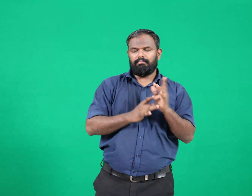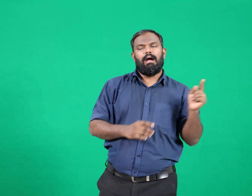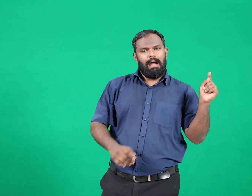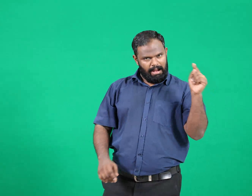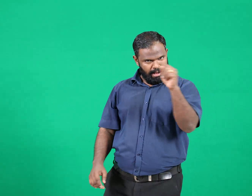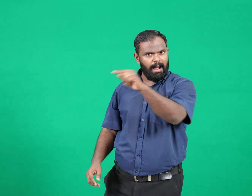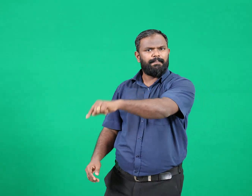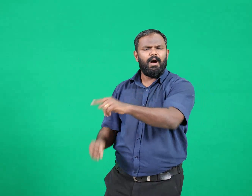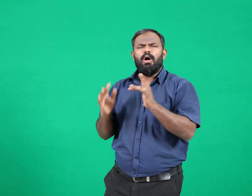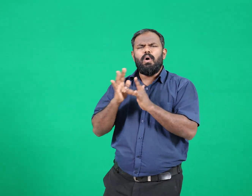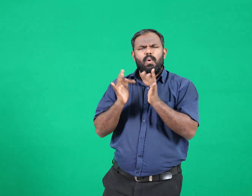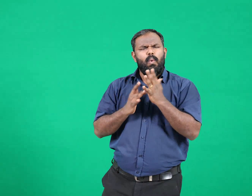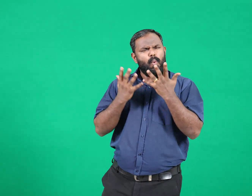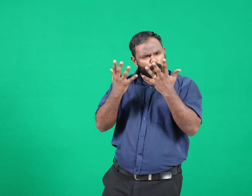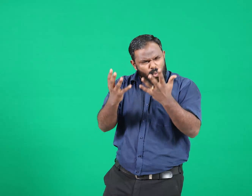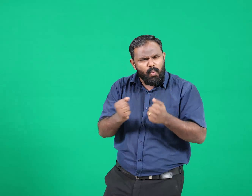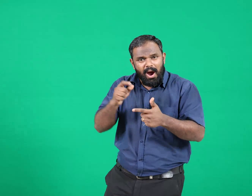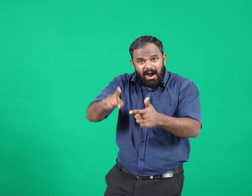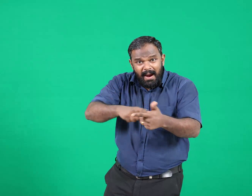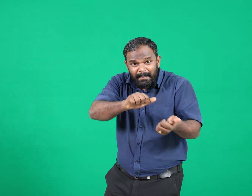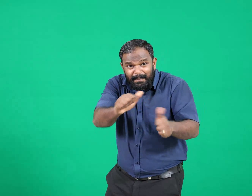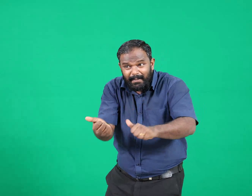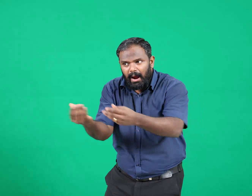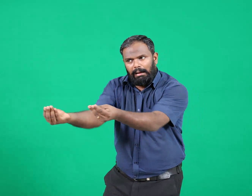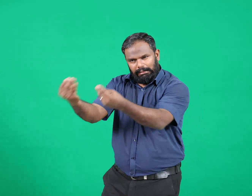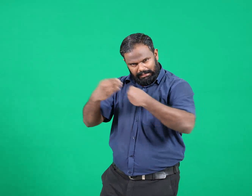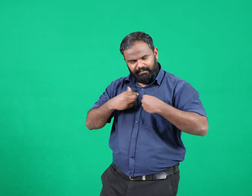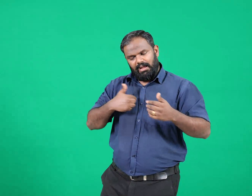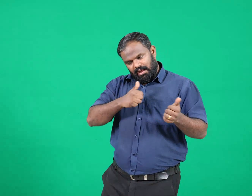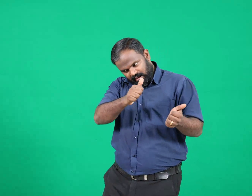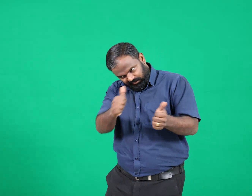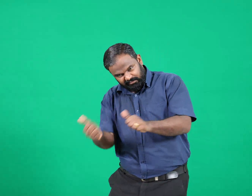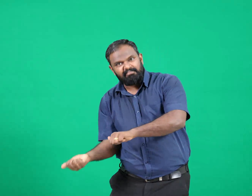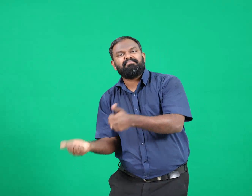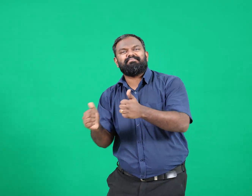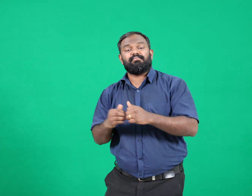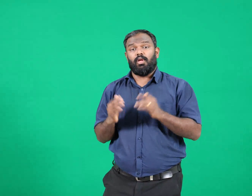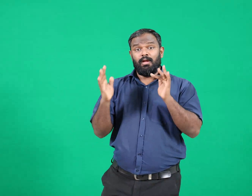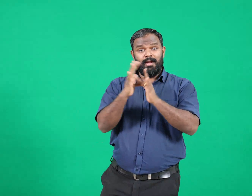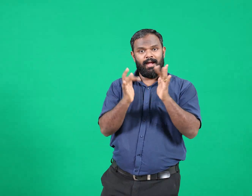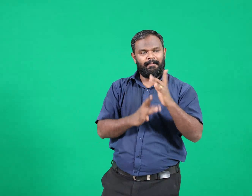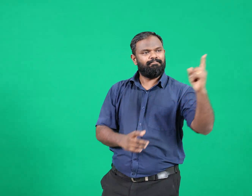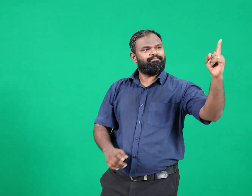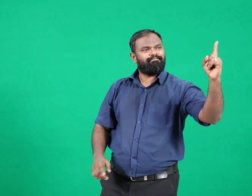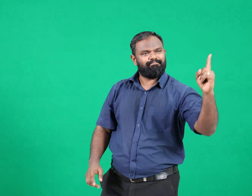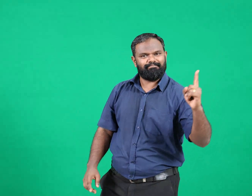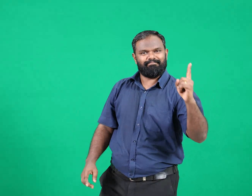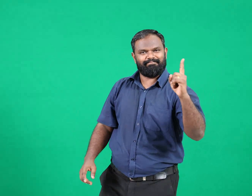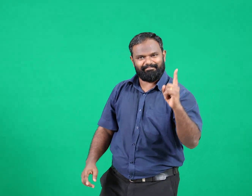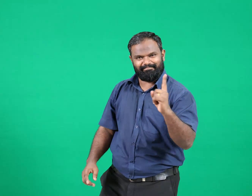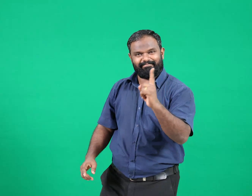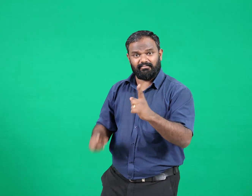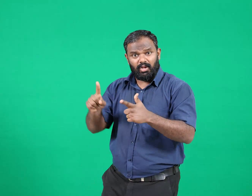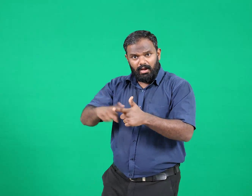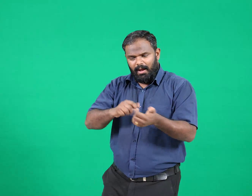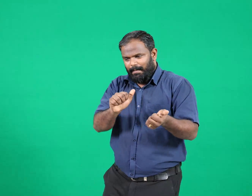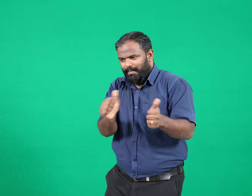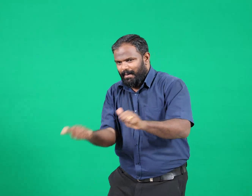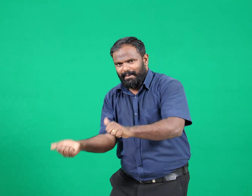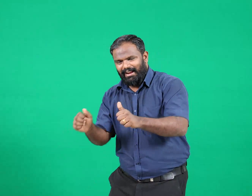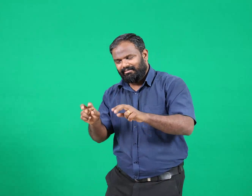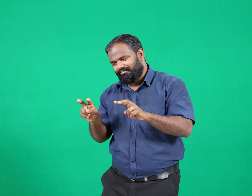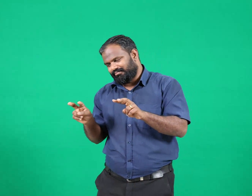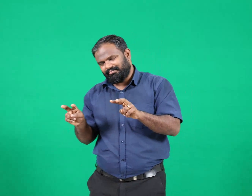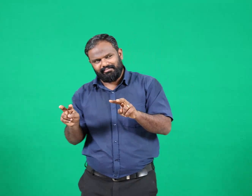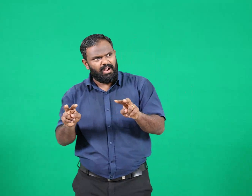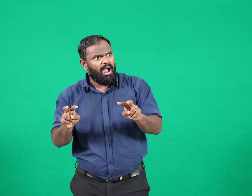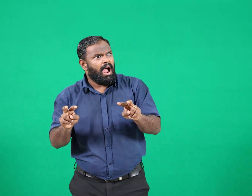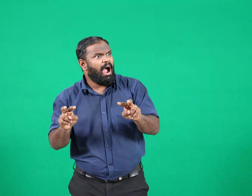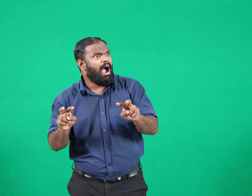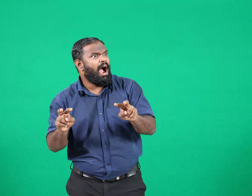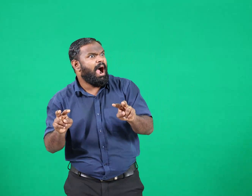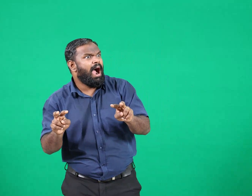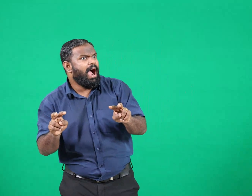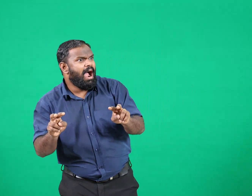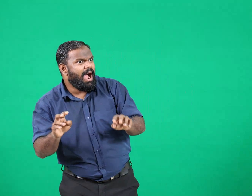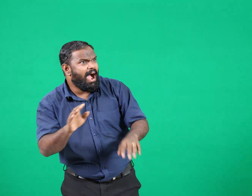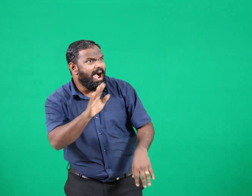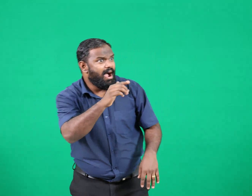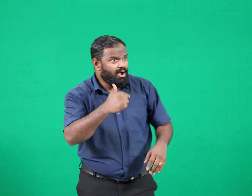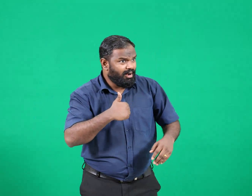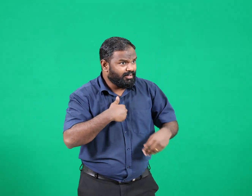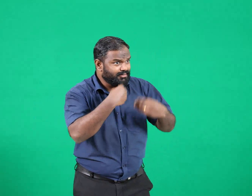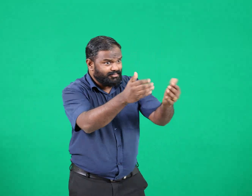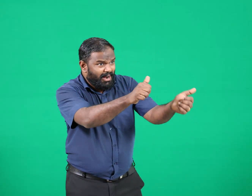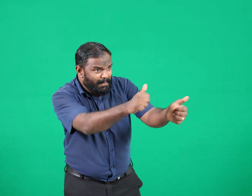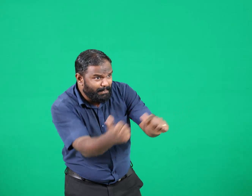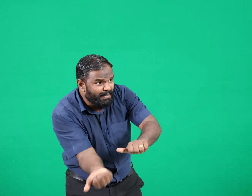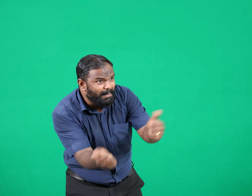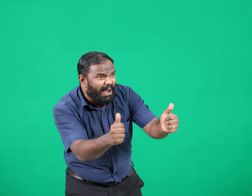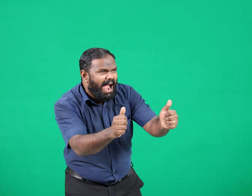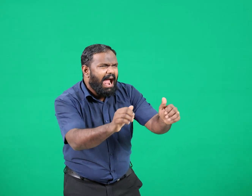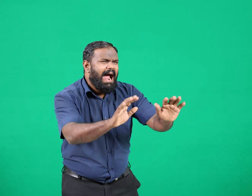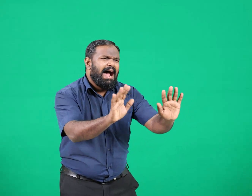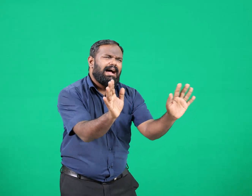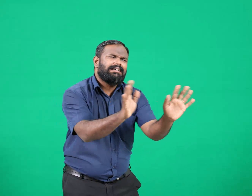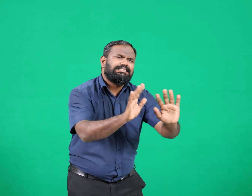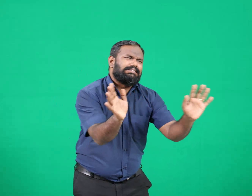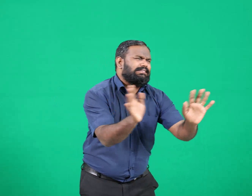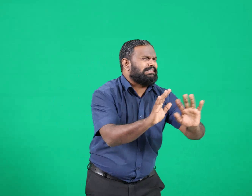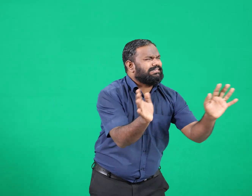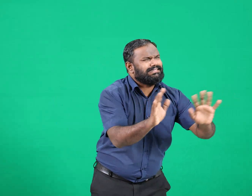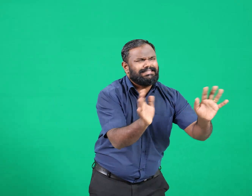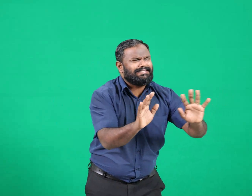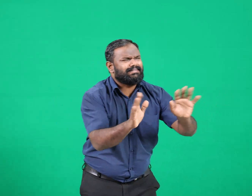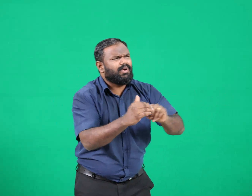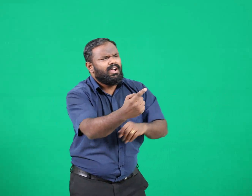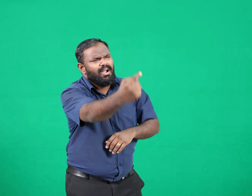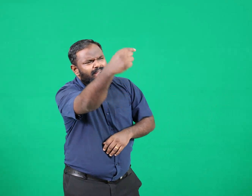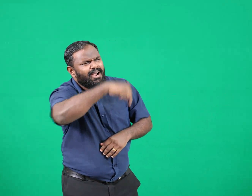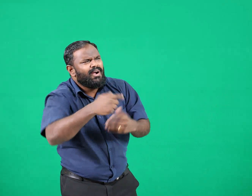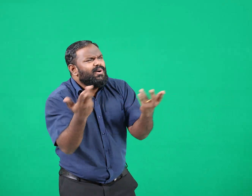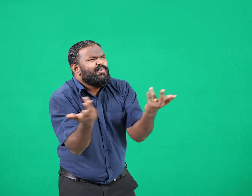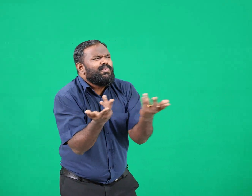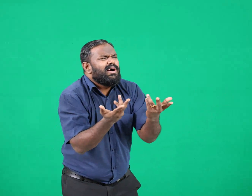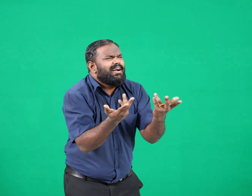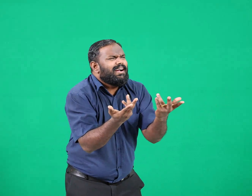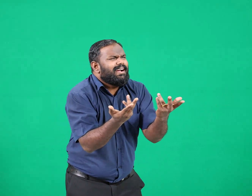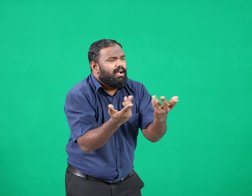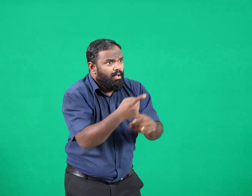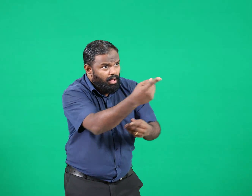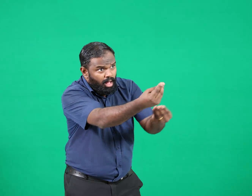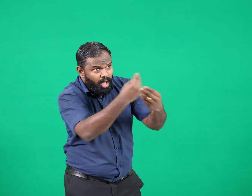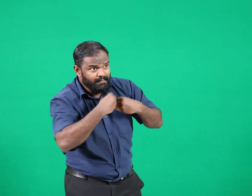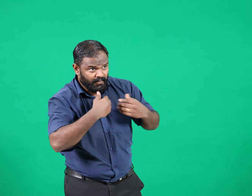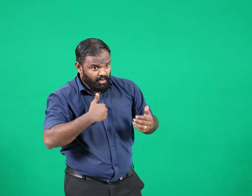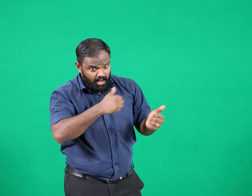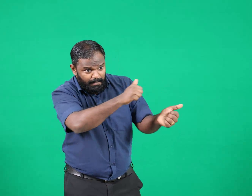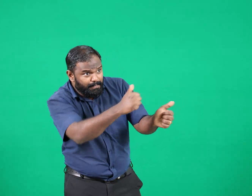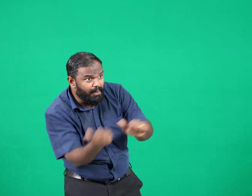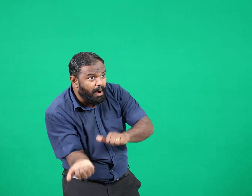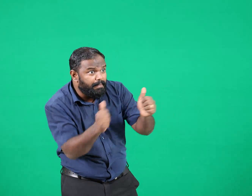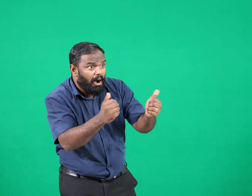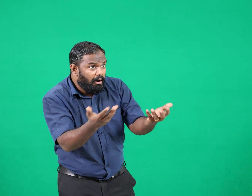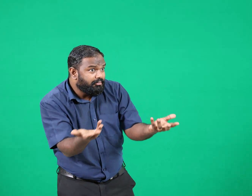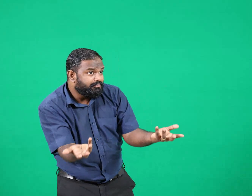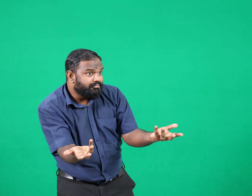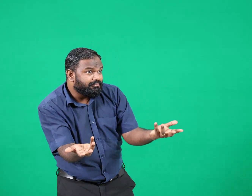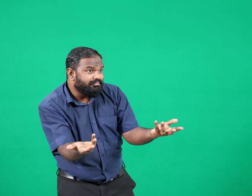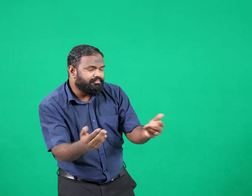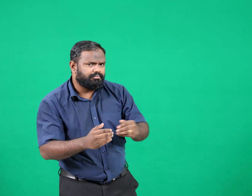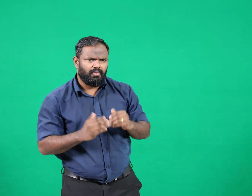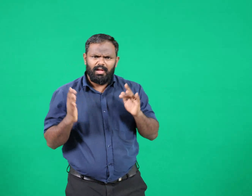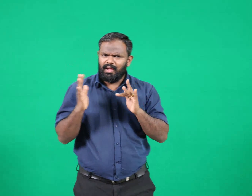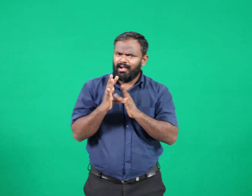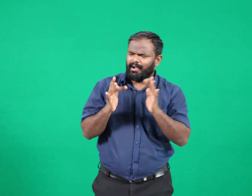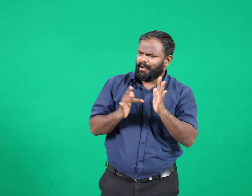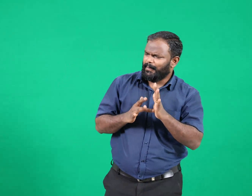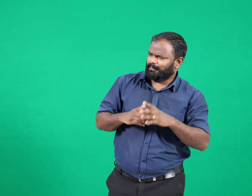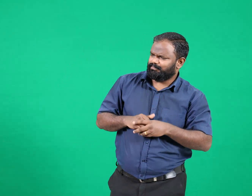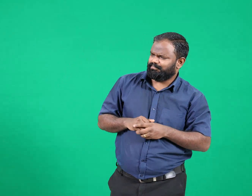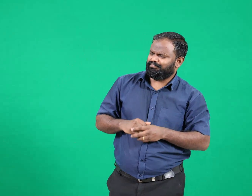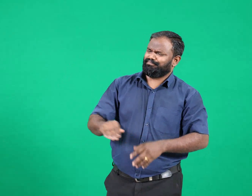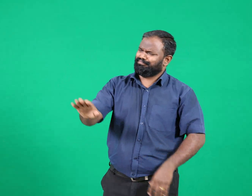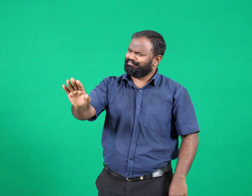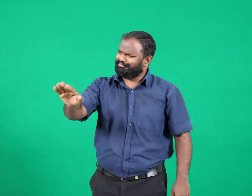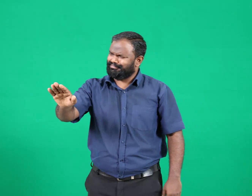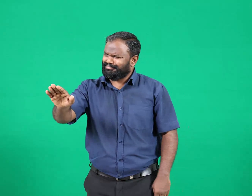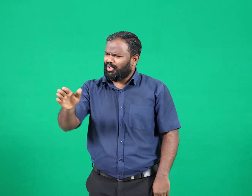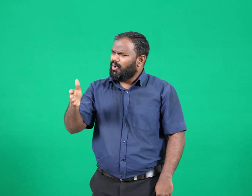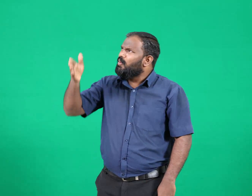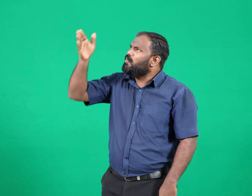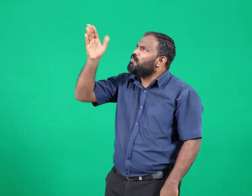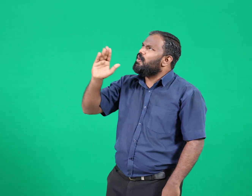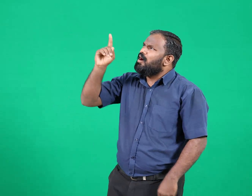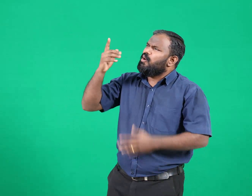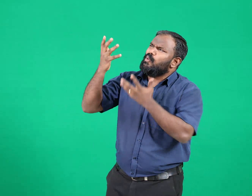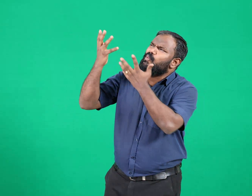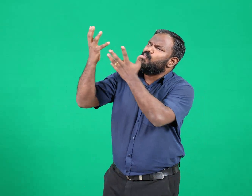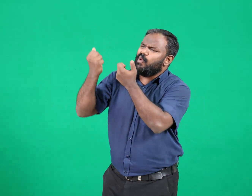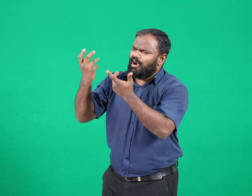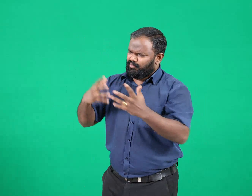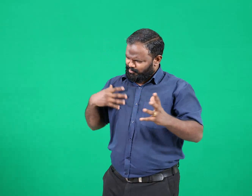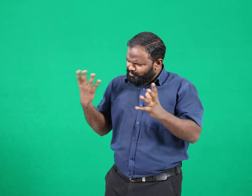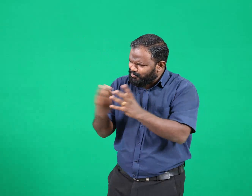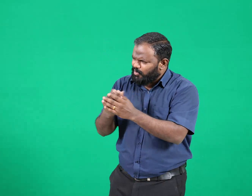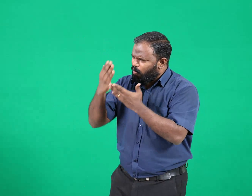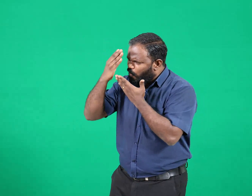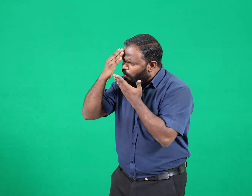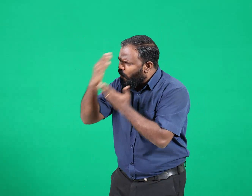But John tried to prevent Him, saying, "I need to be baptized by You, and do You come to me?" "Let it be so now," Jesus replied.